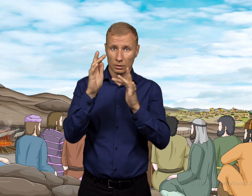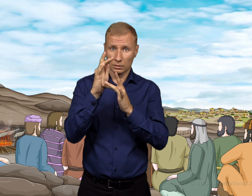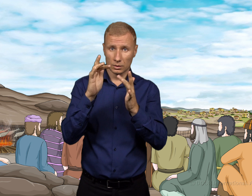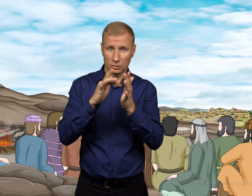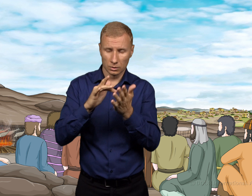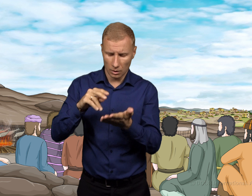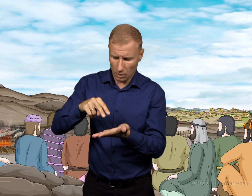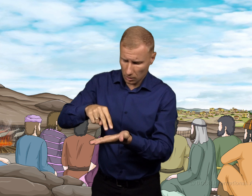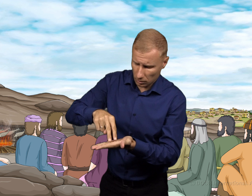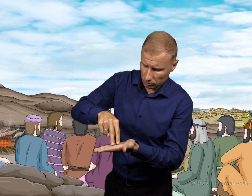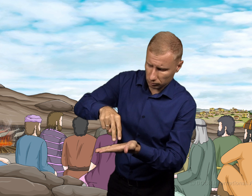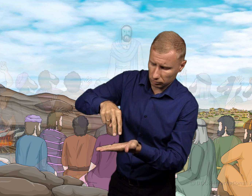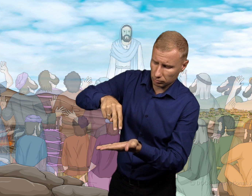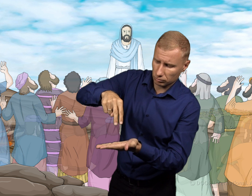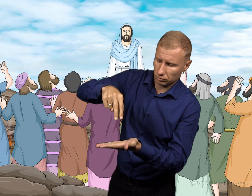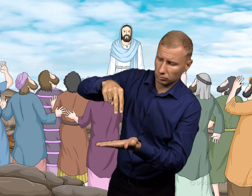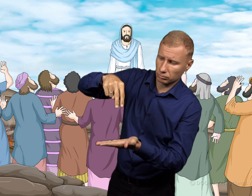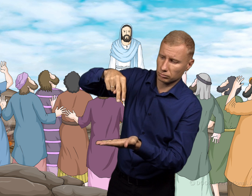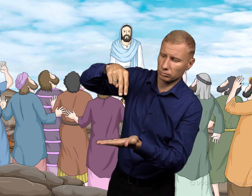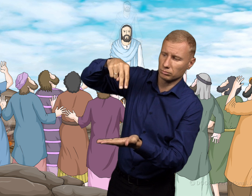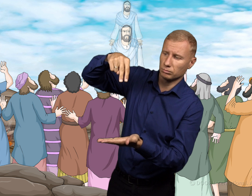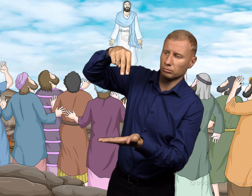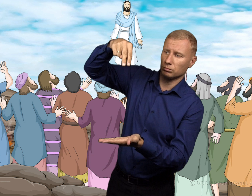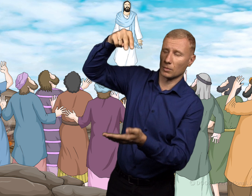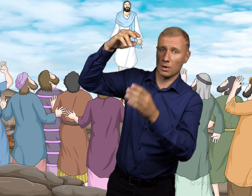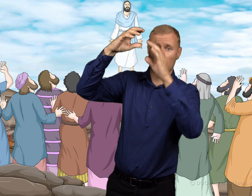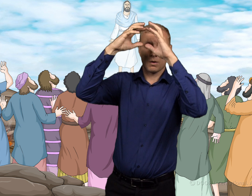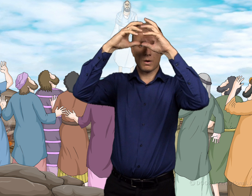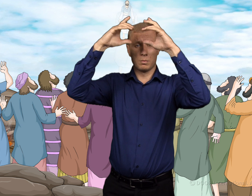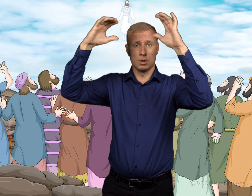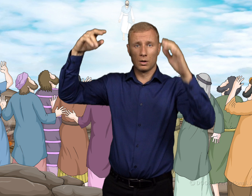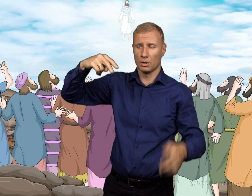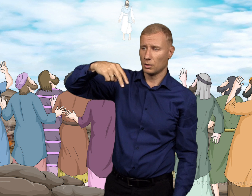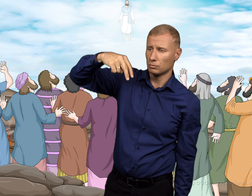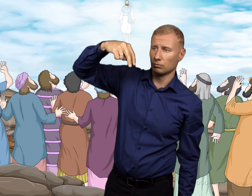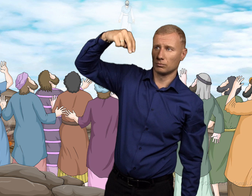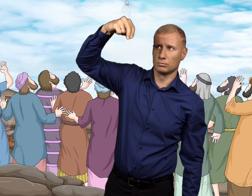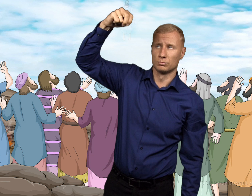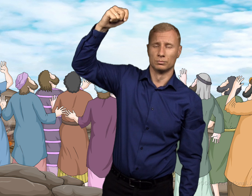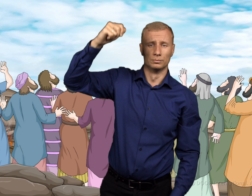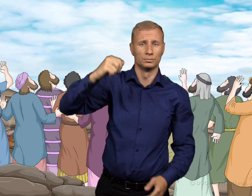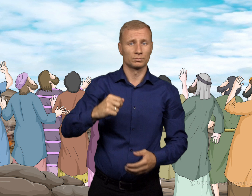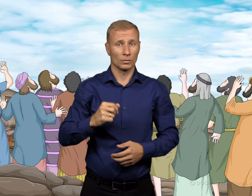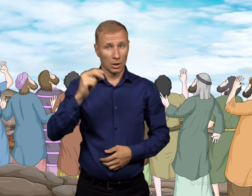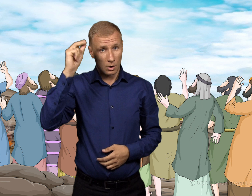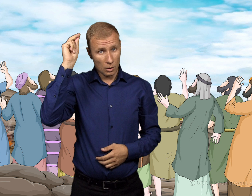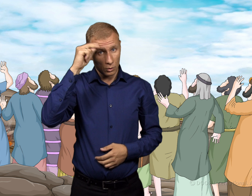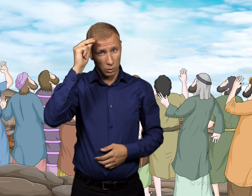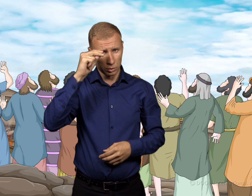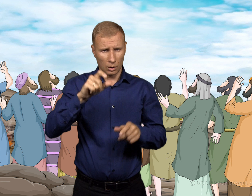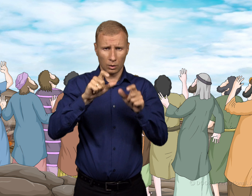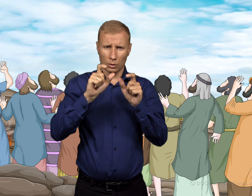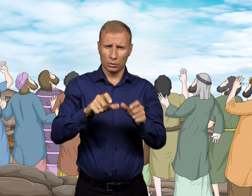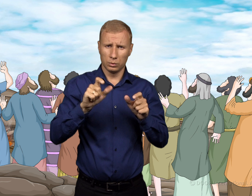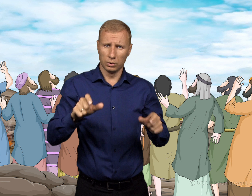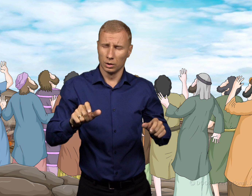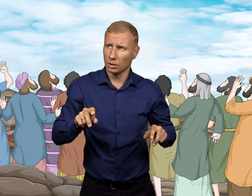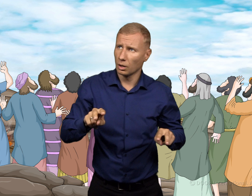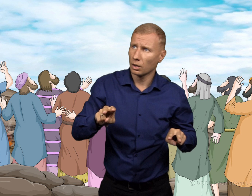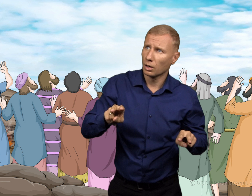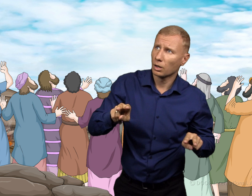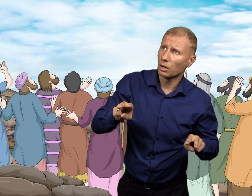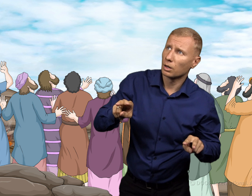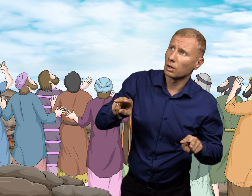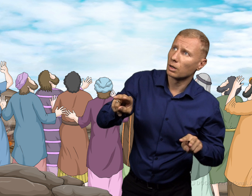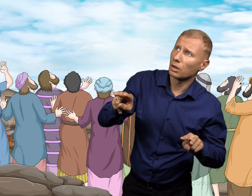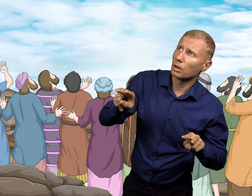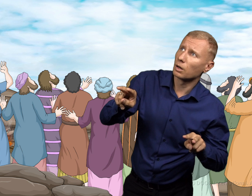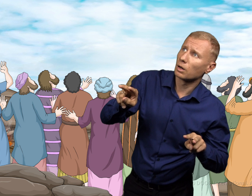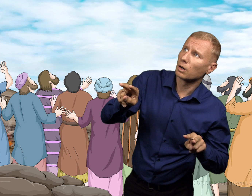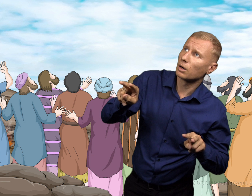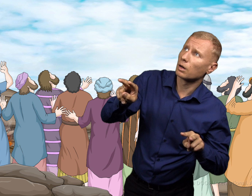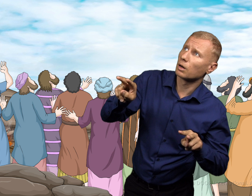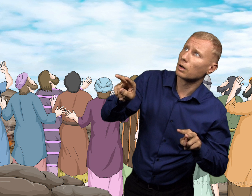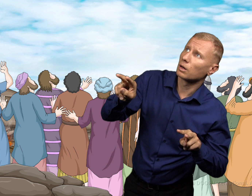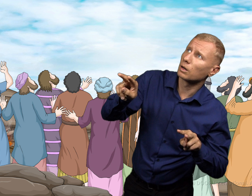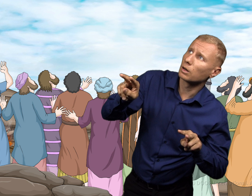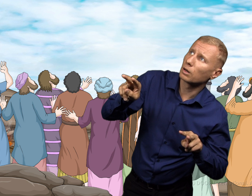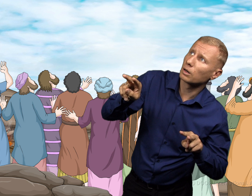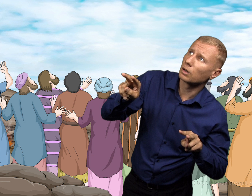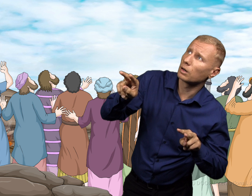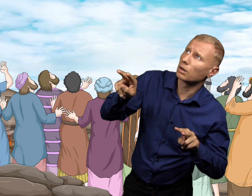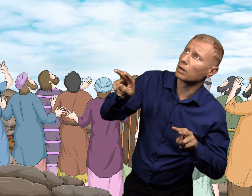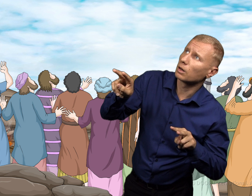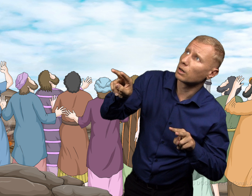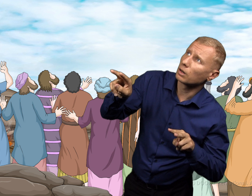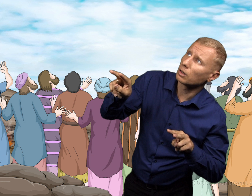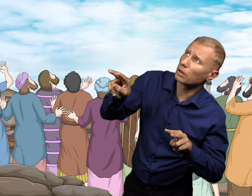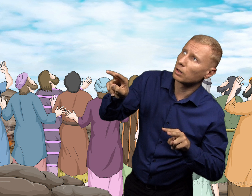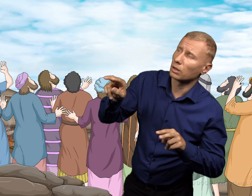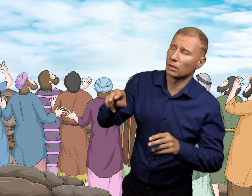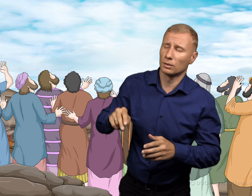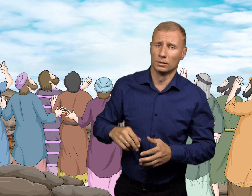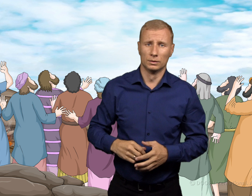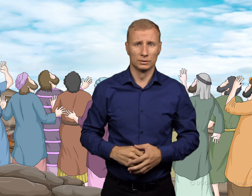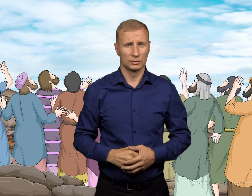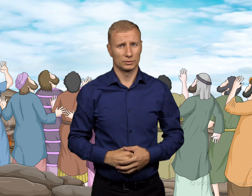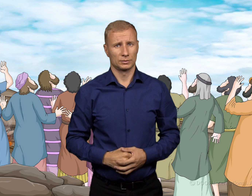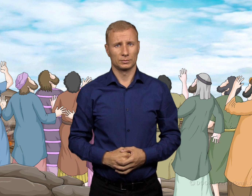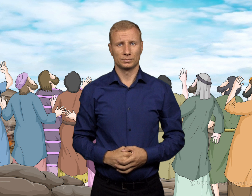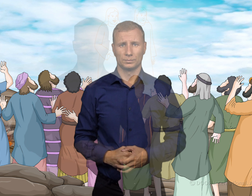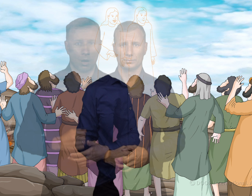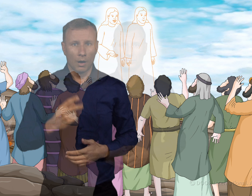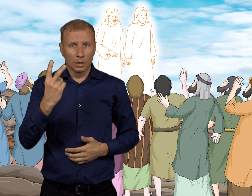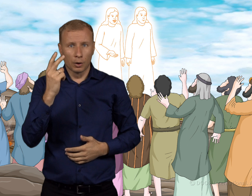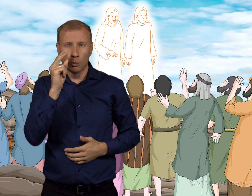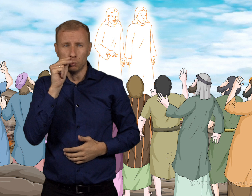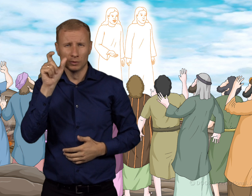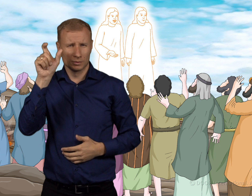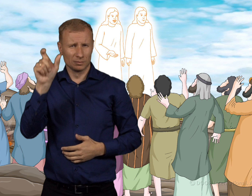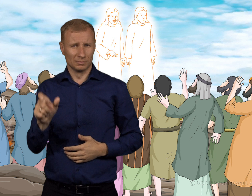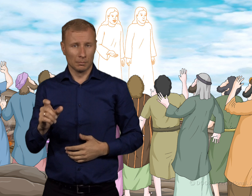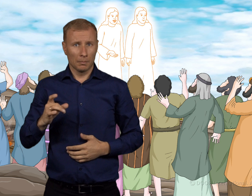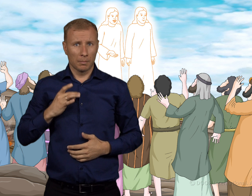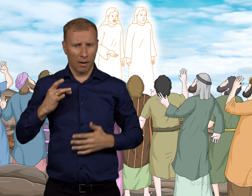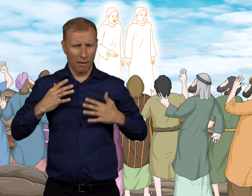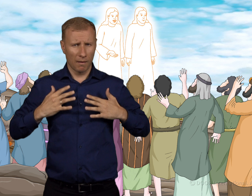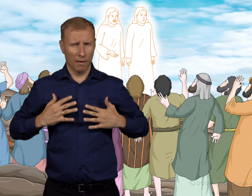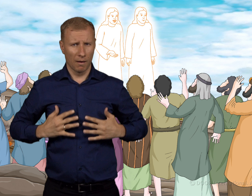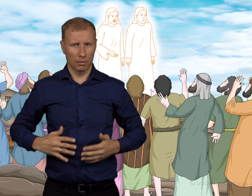After He had said this, they watched as He was taken up, and a cloud hid Him from their sight.